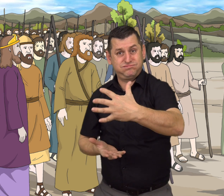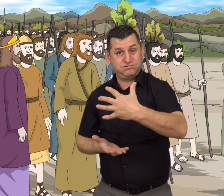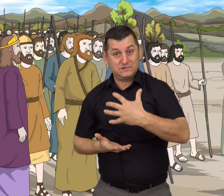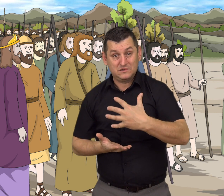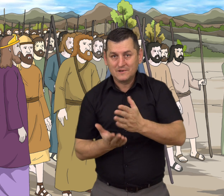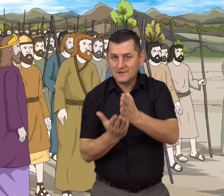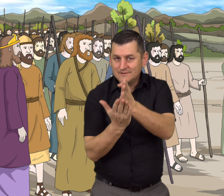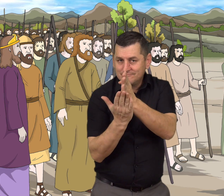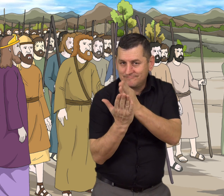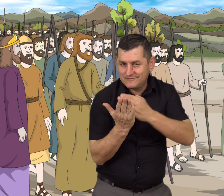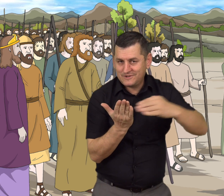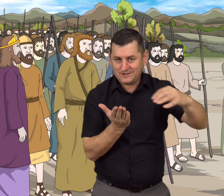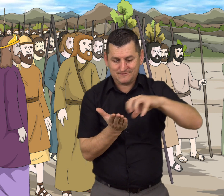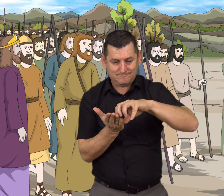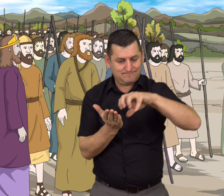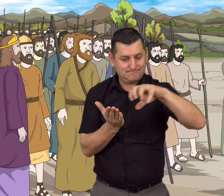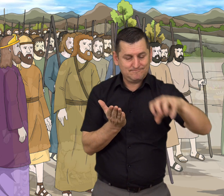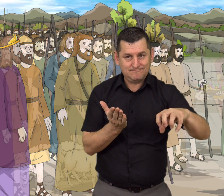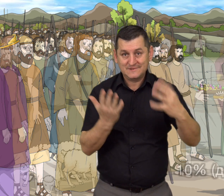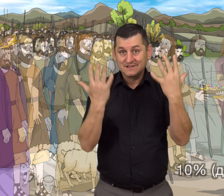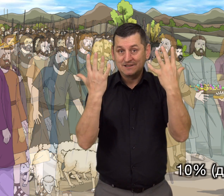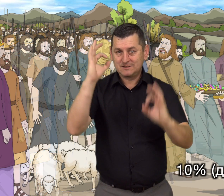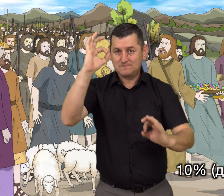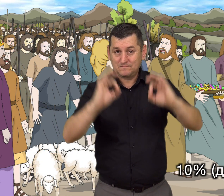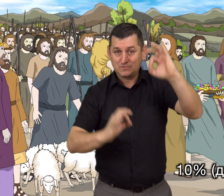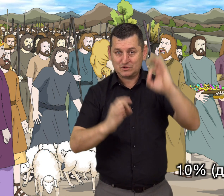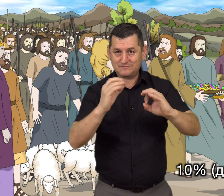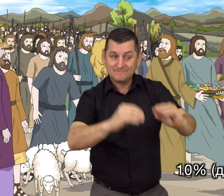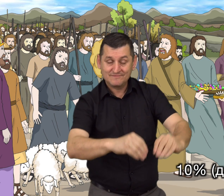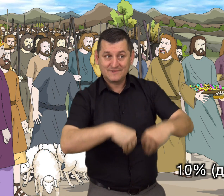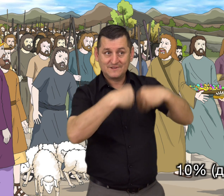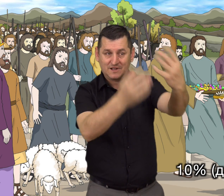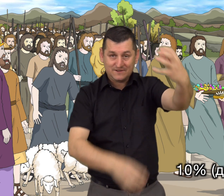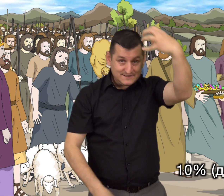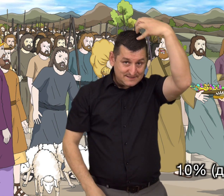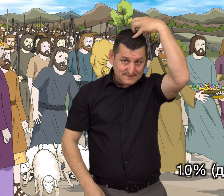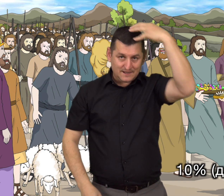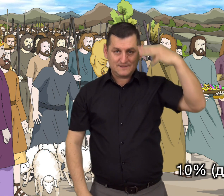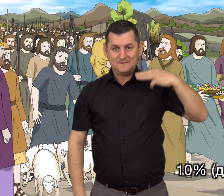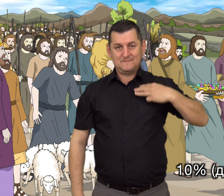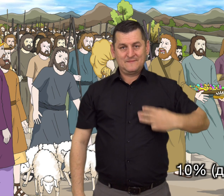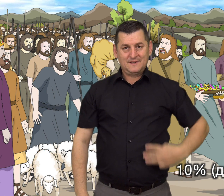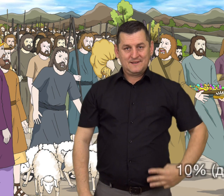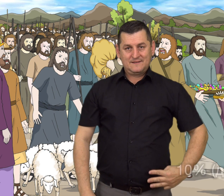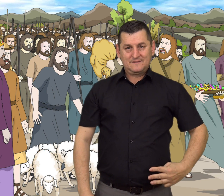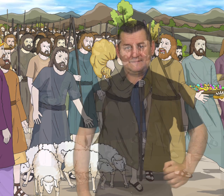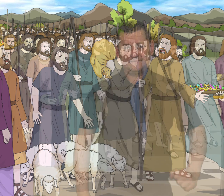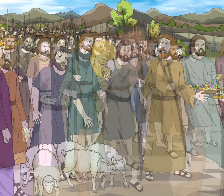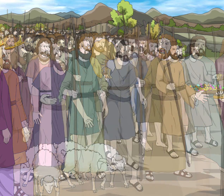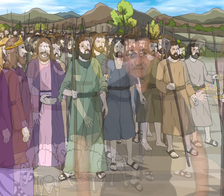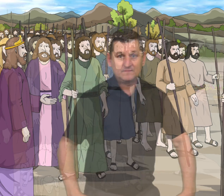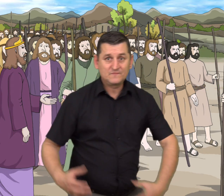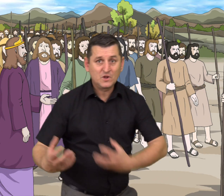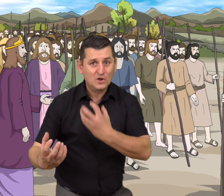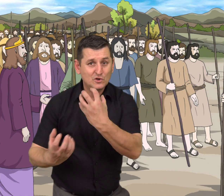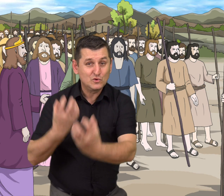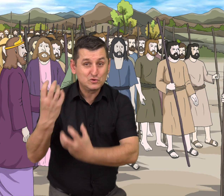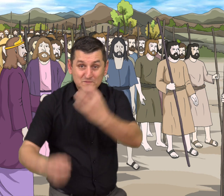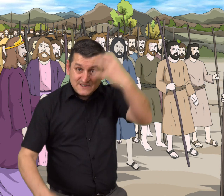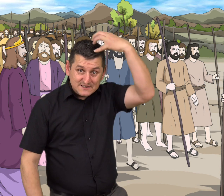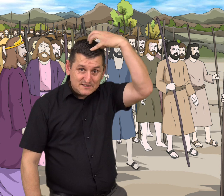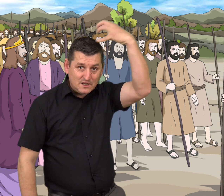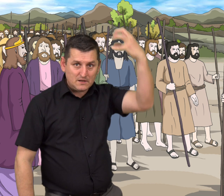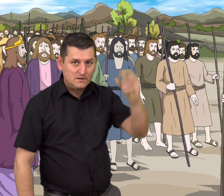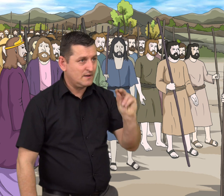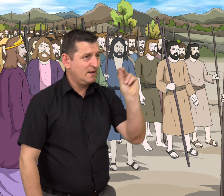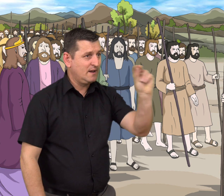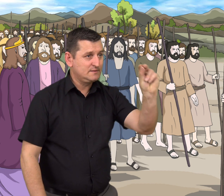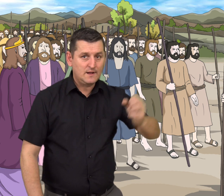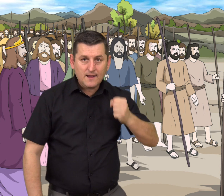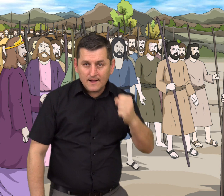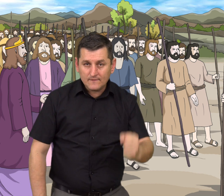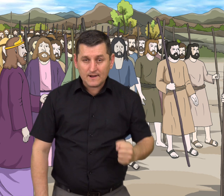Then Abram gave Melchizedek a tenth of everything.